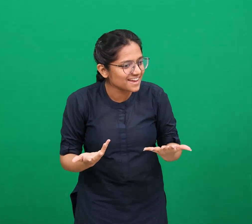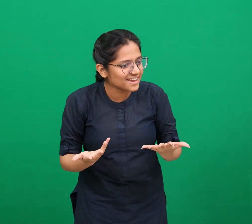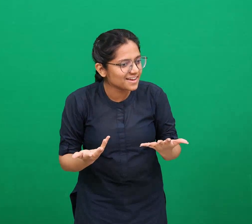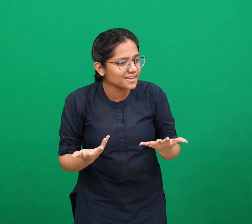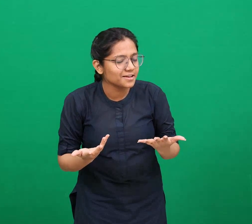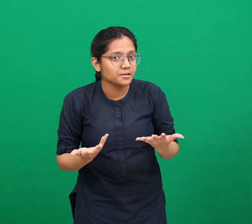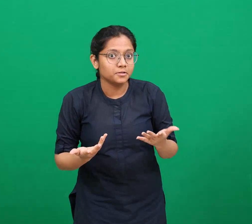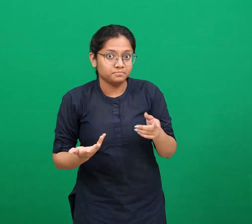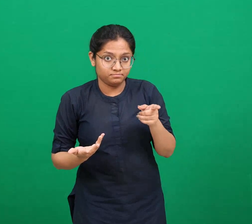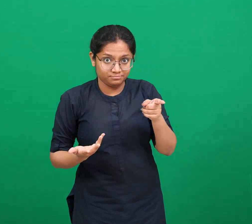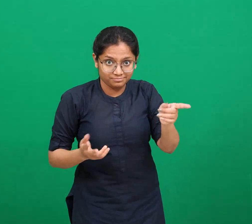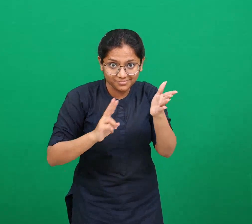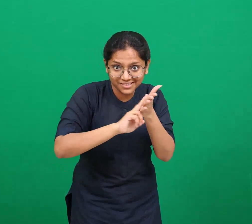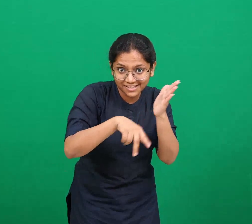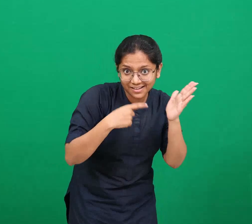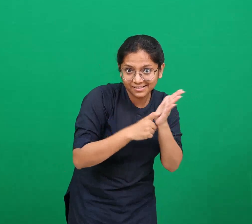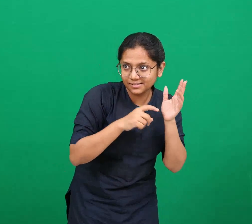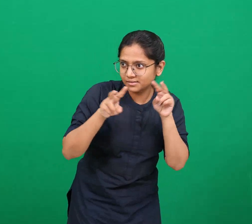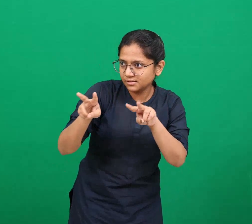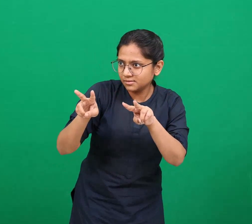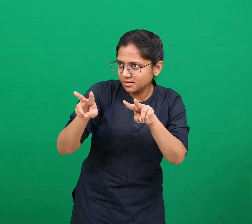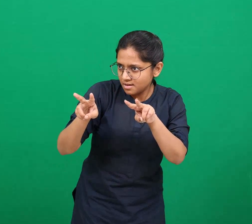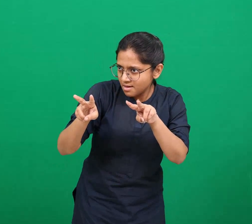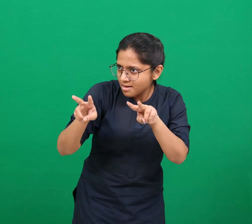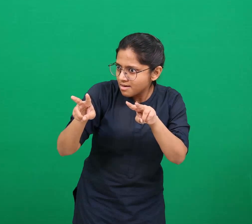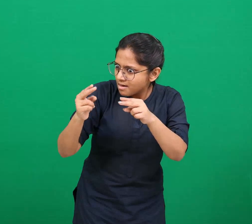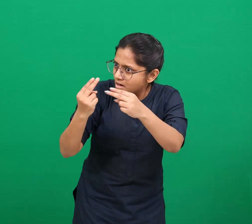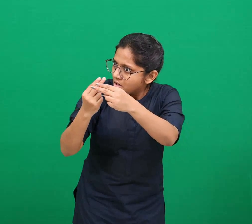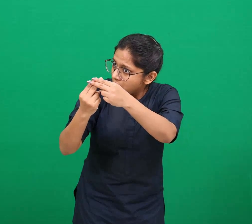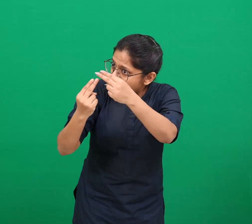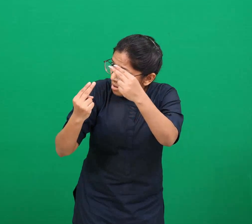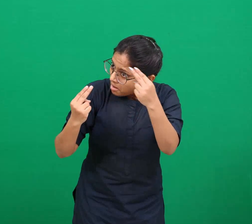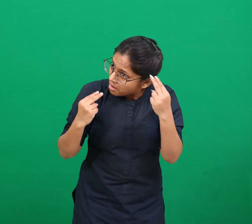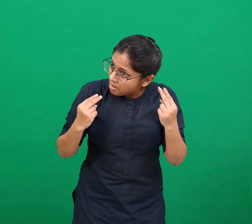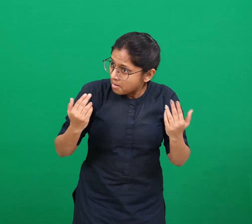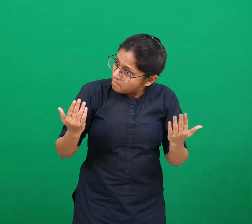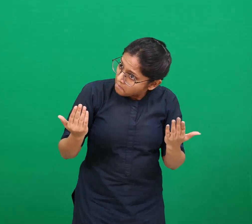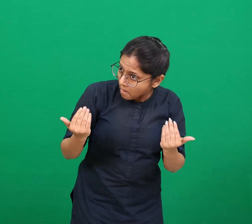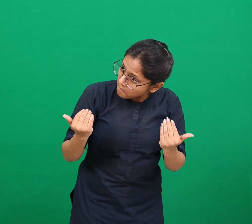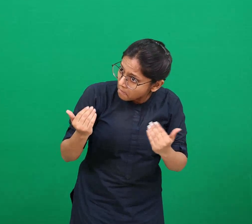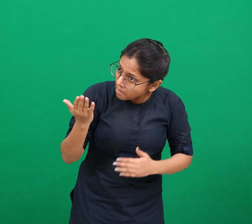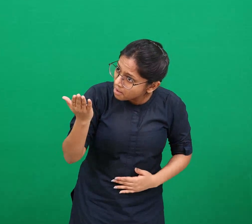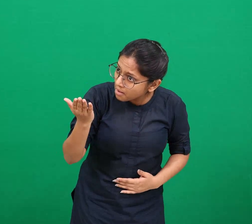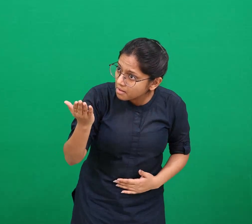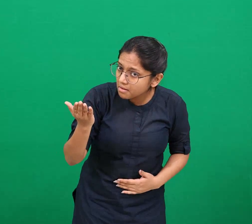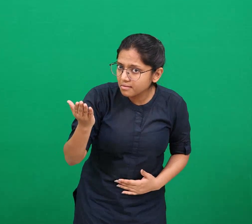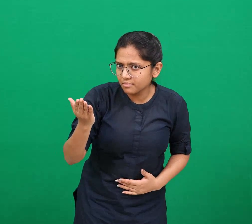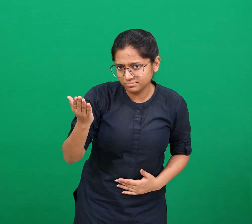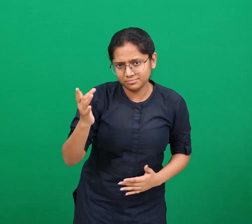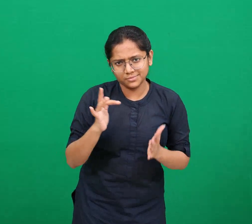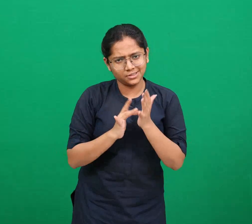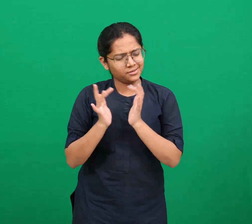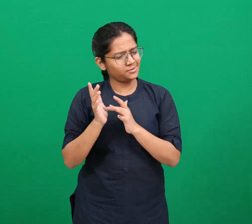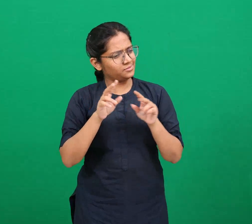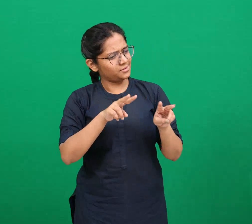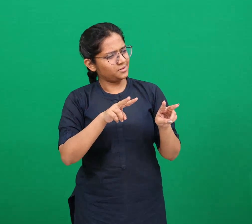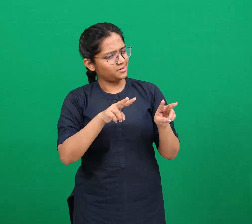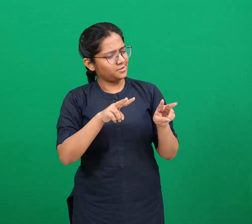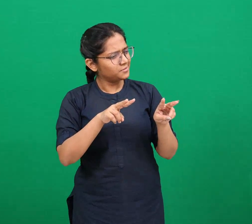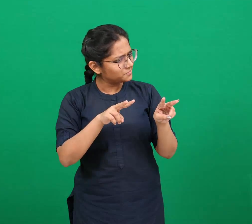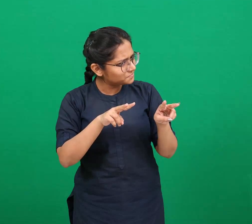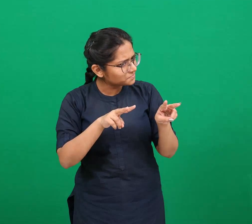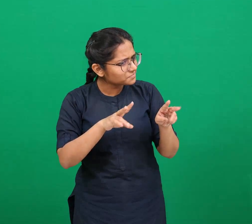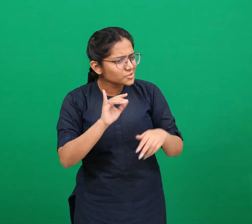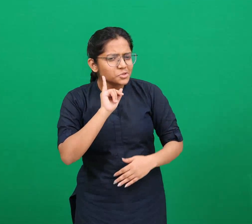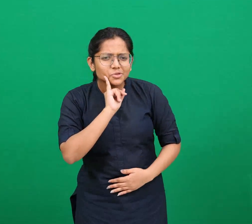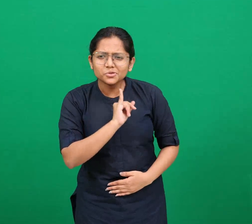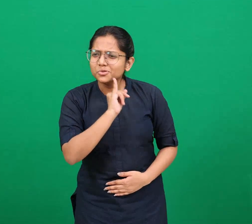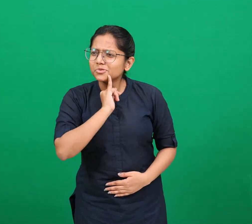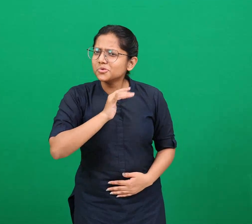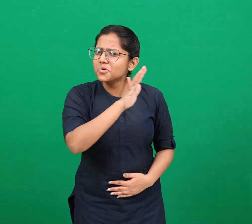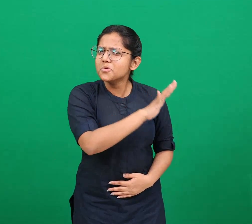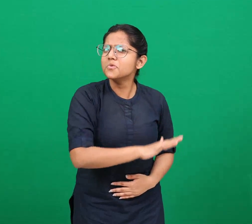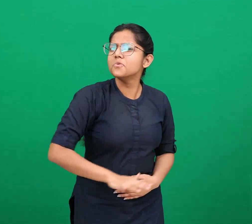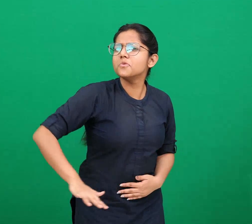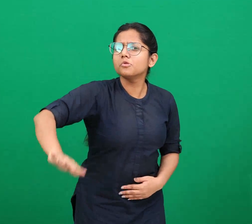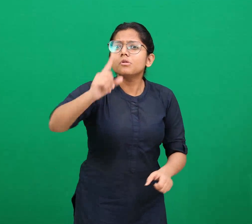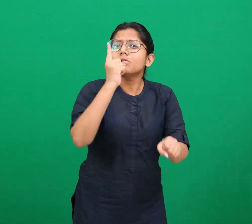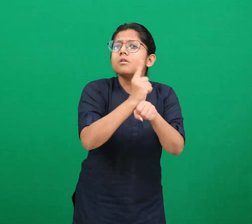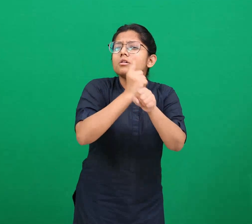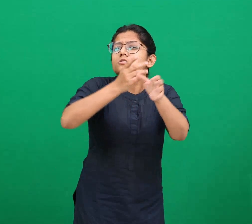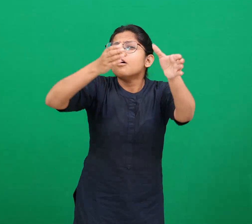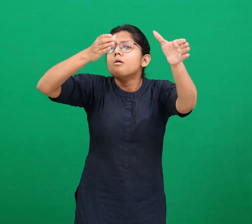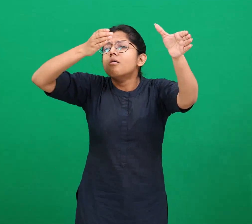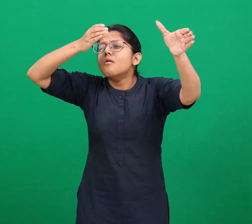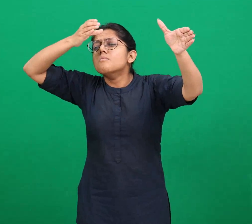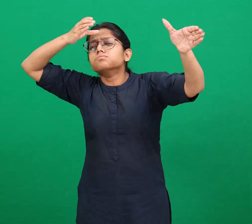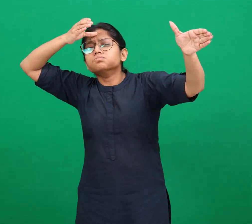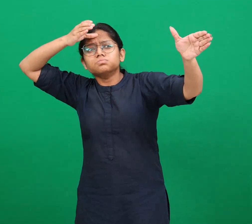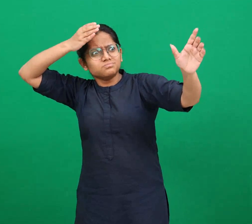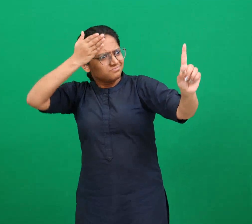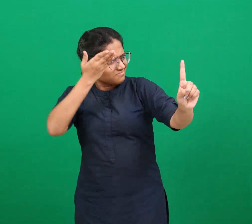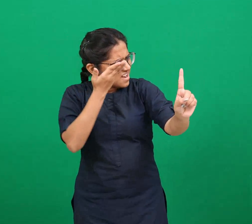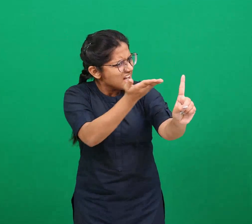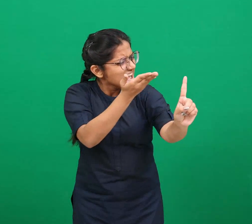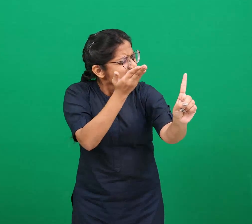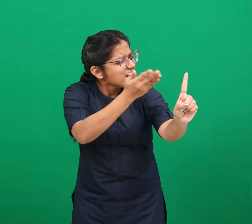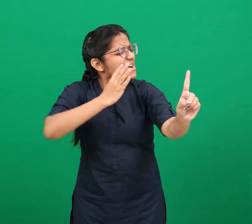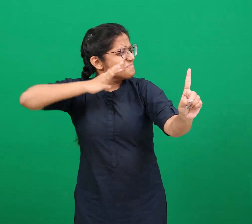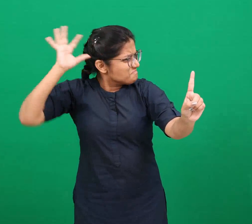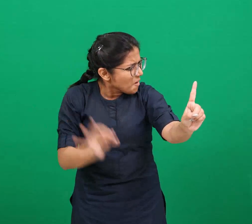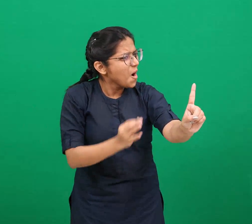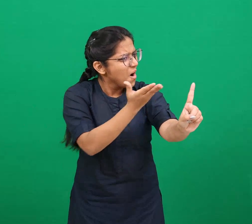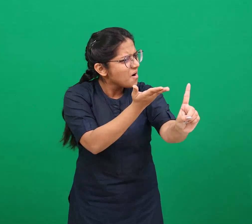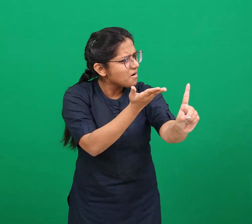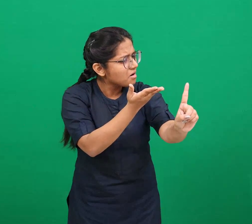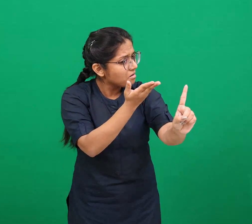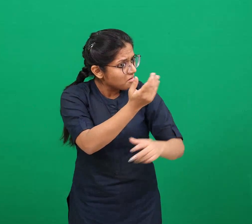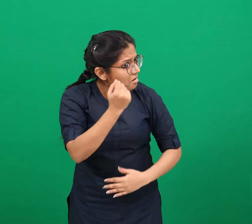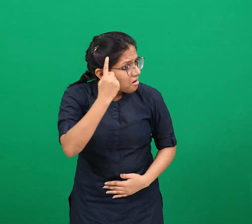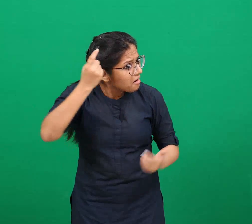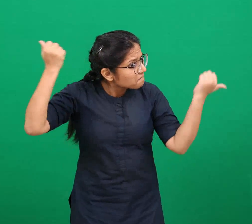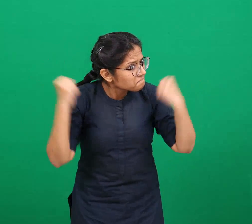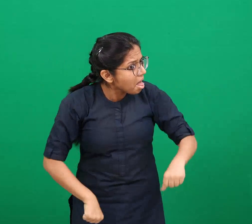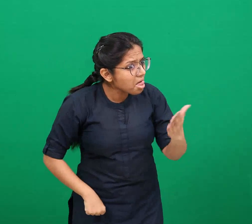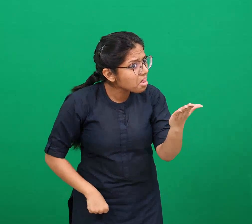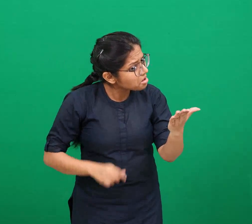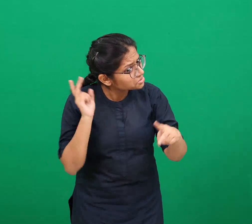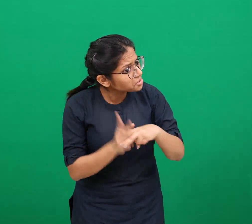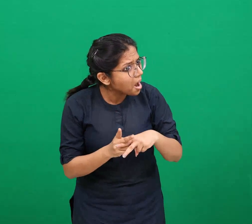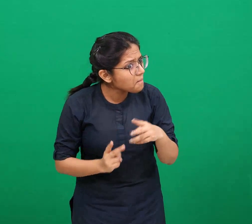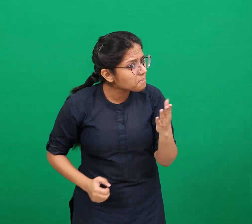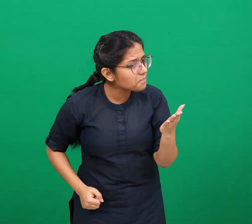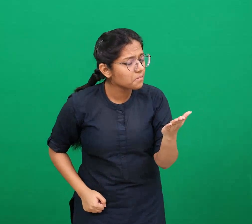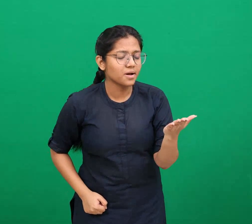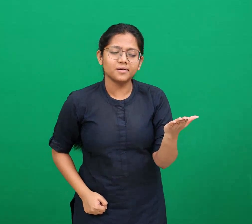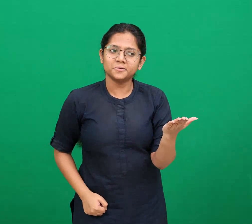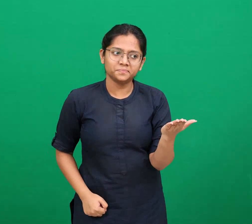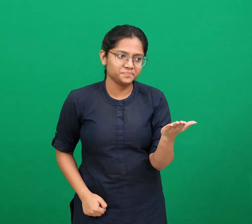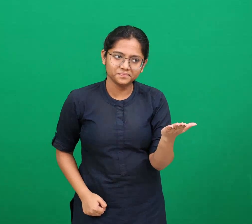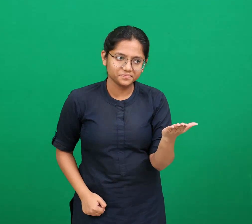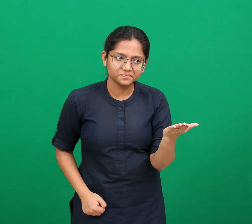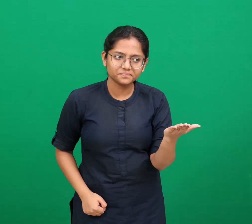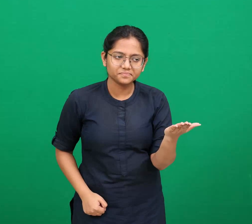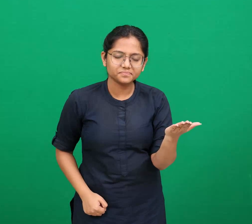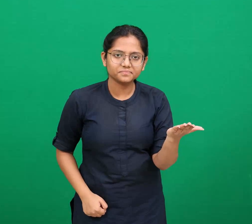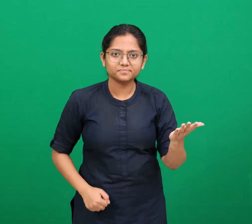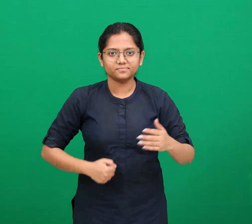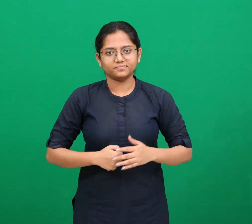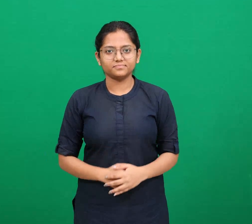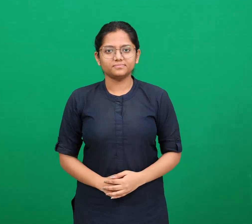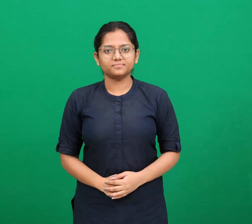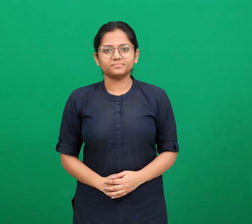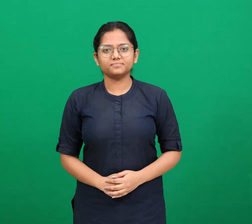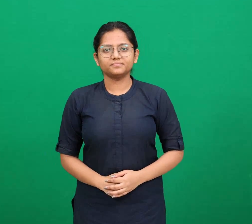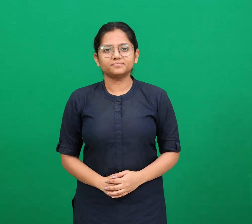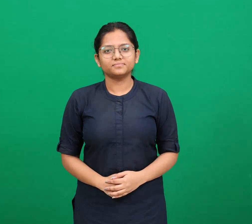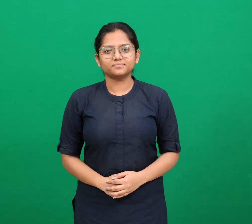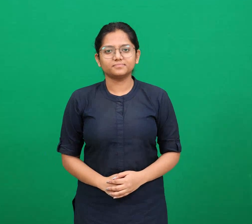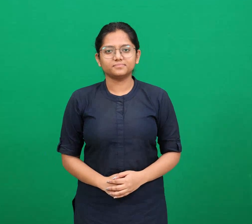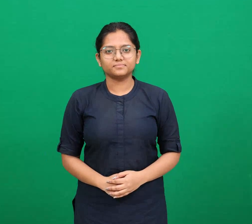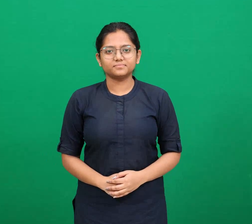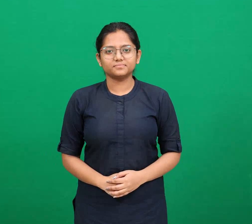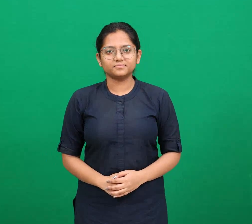"You are Israel's teacher," said Jesus, "and you do not understand these things?